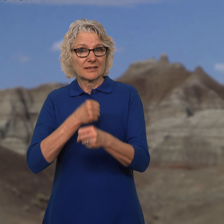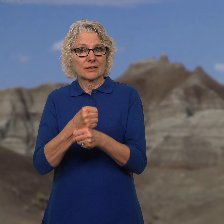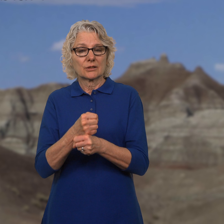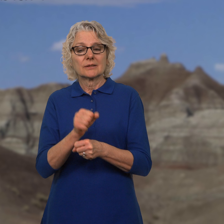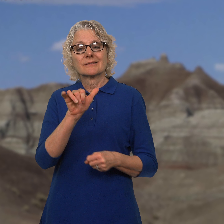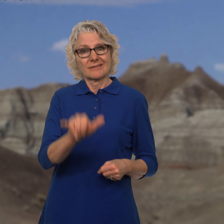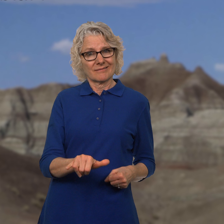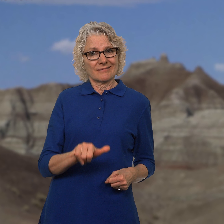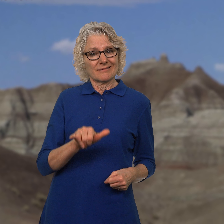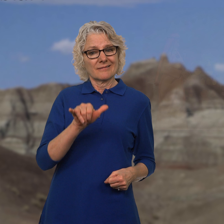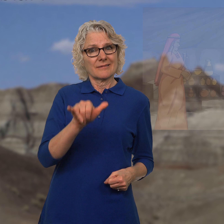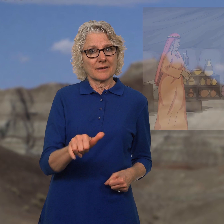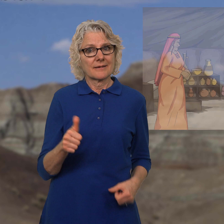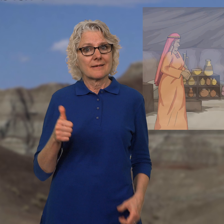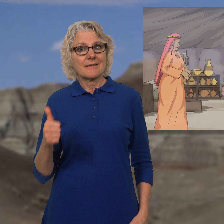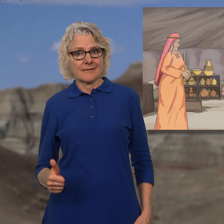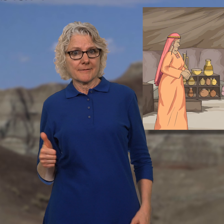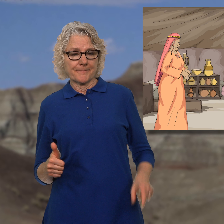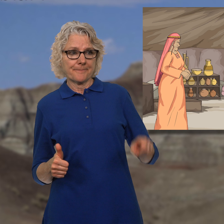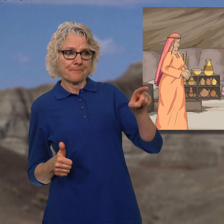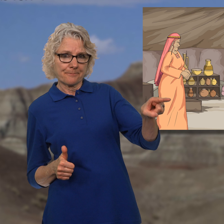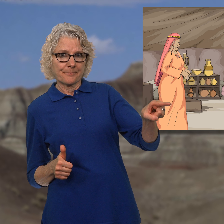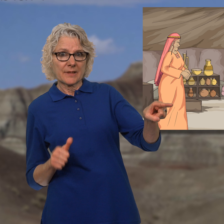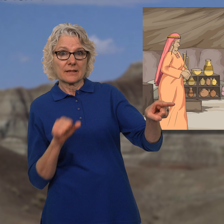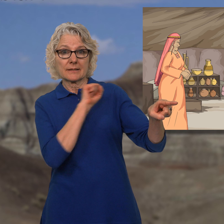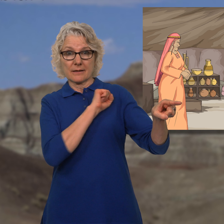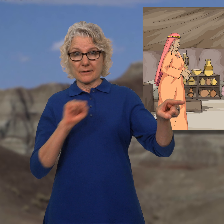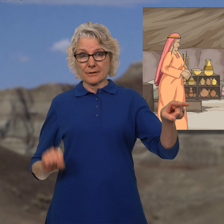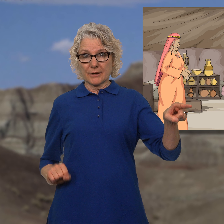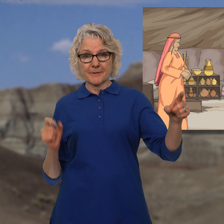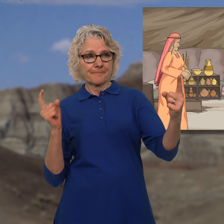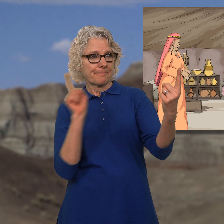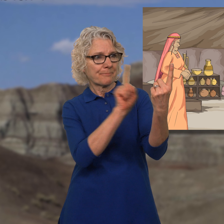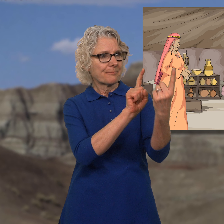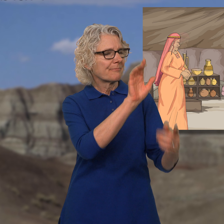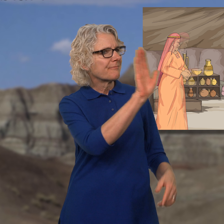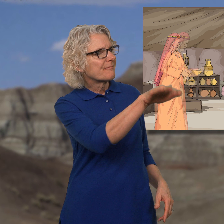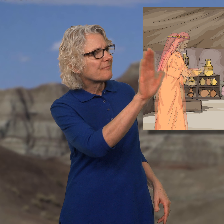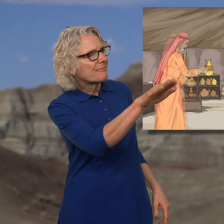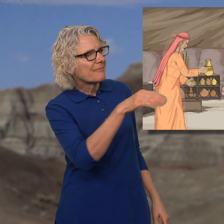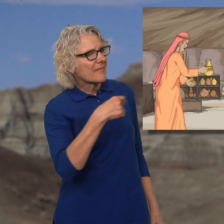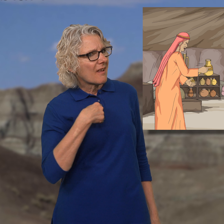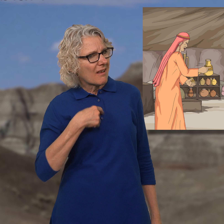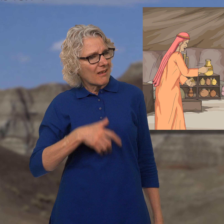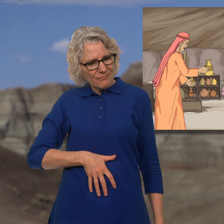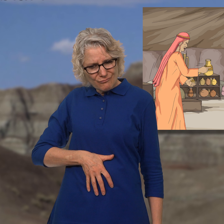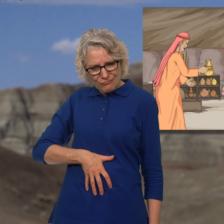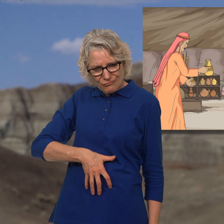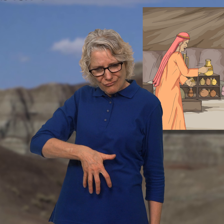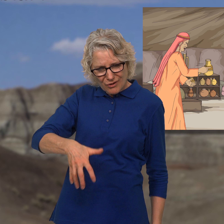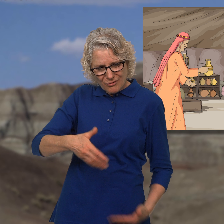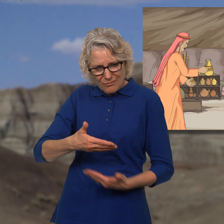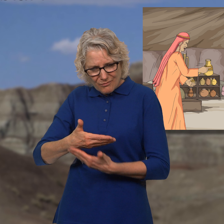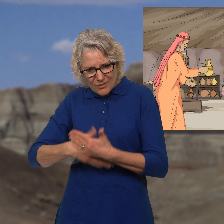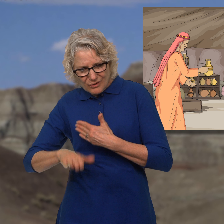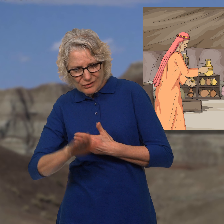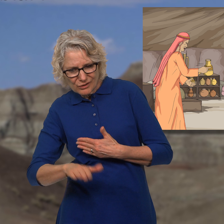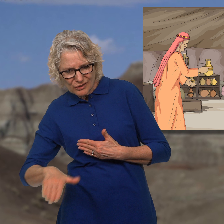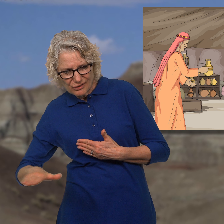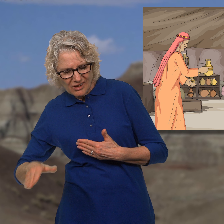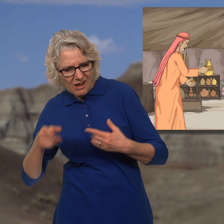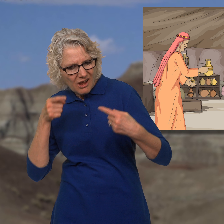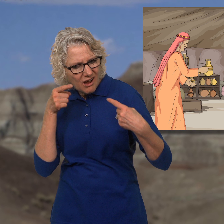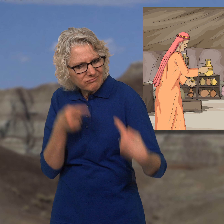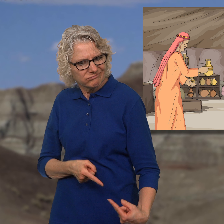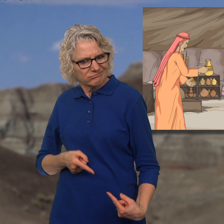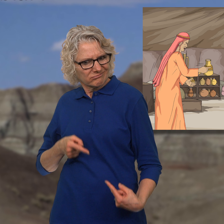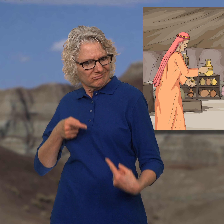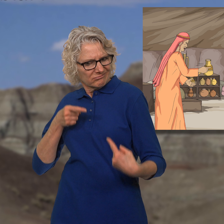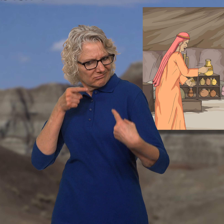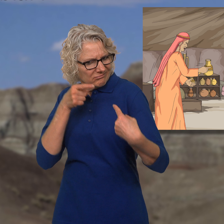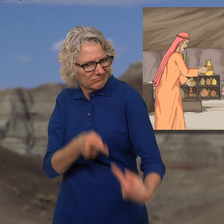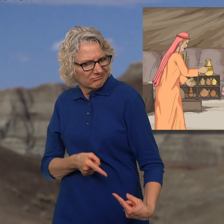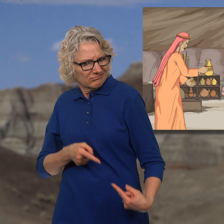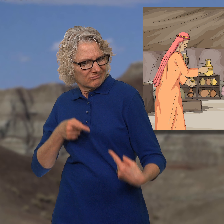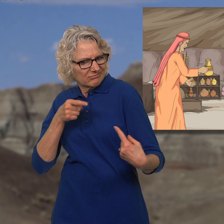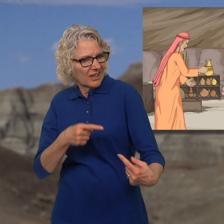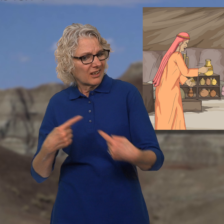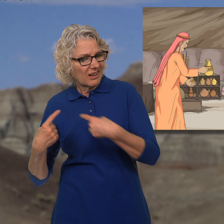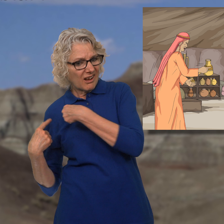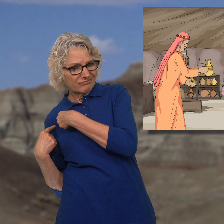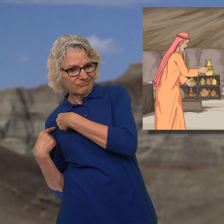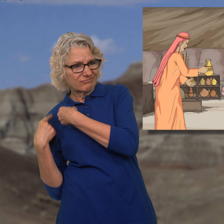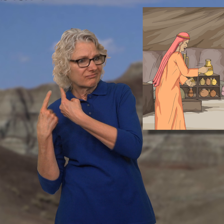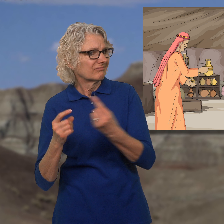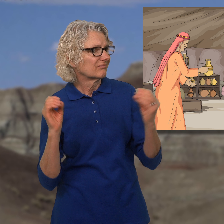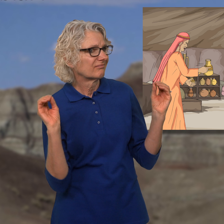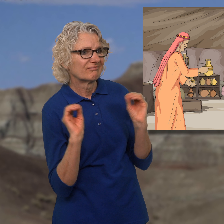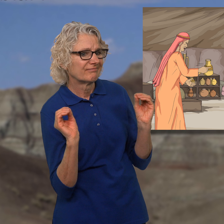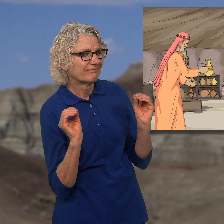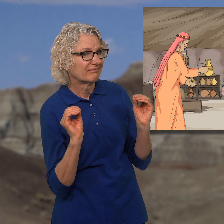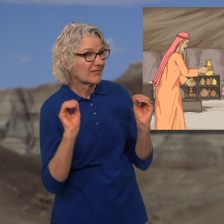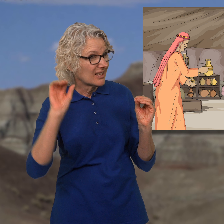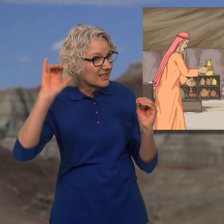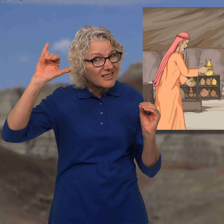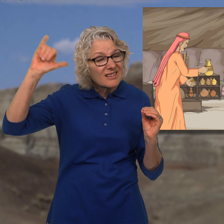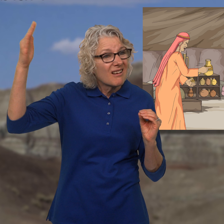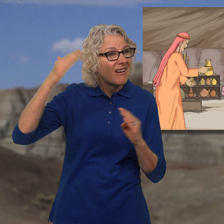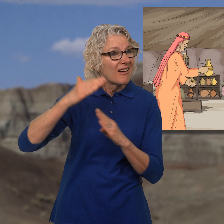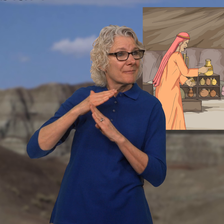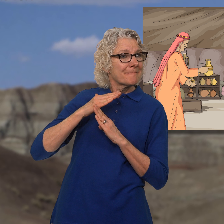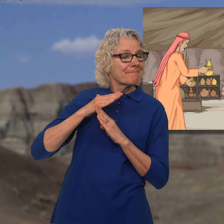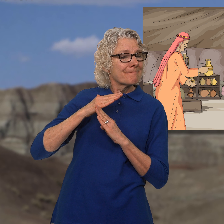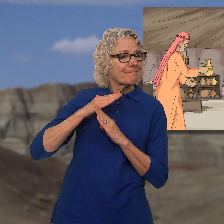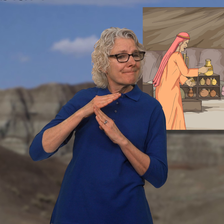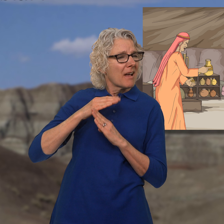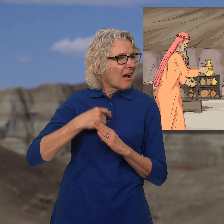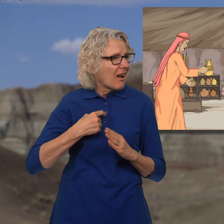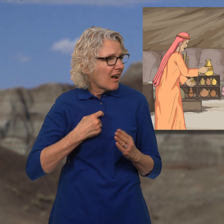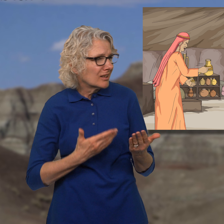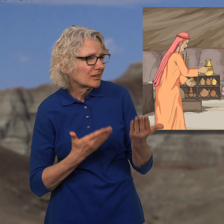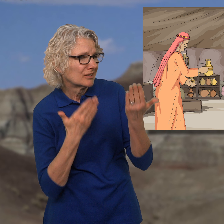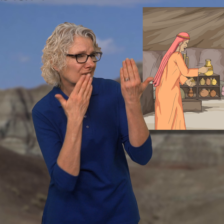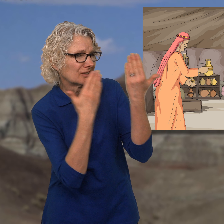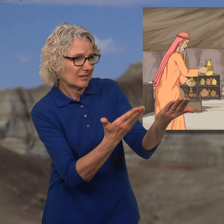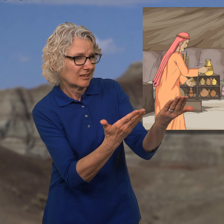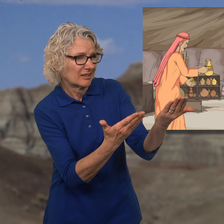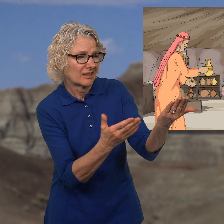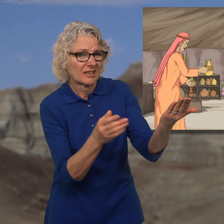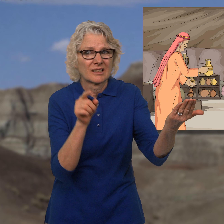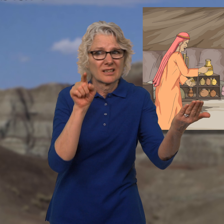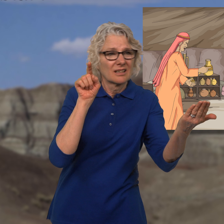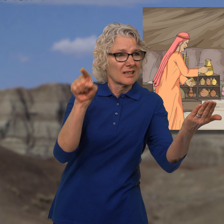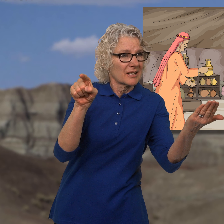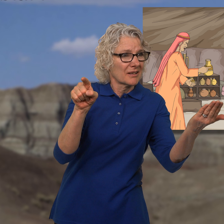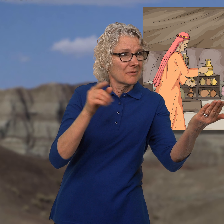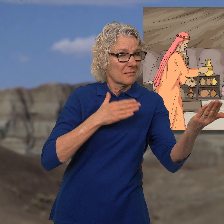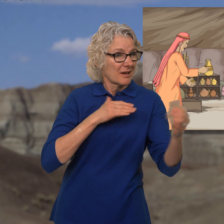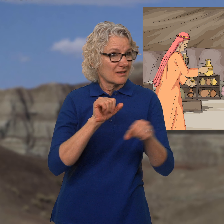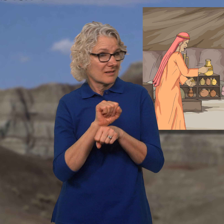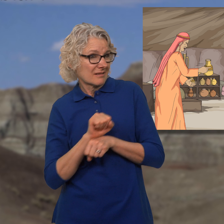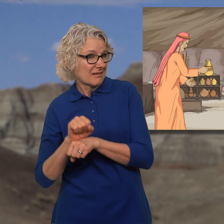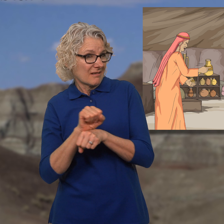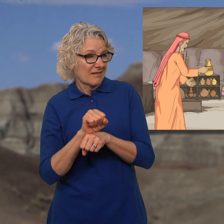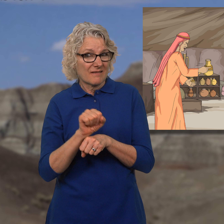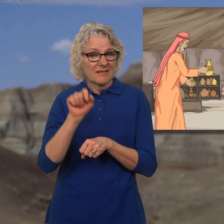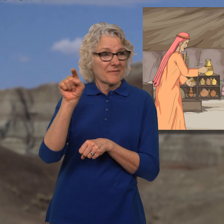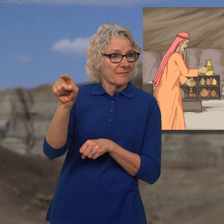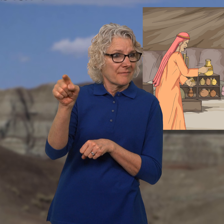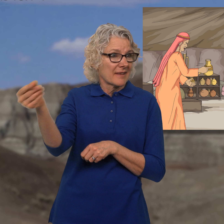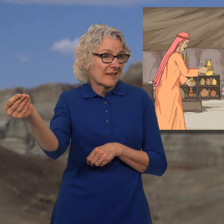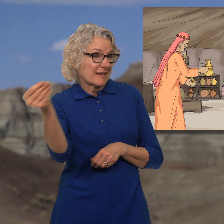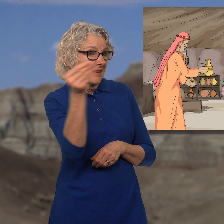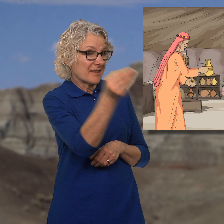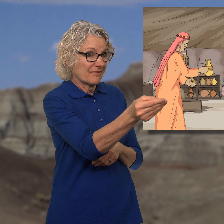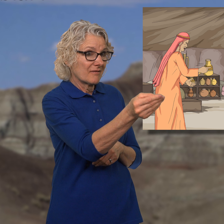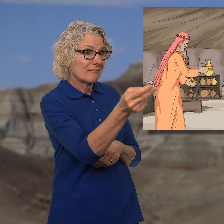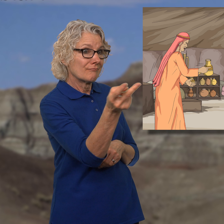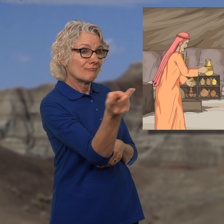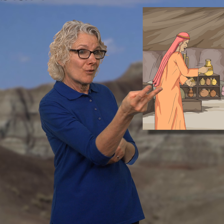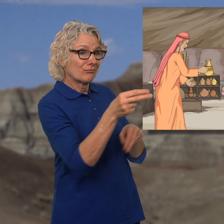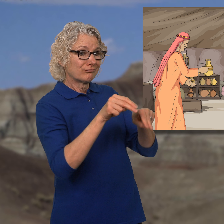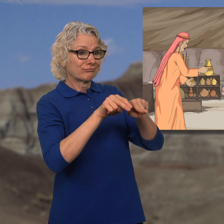So Sarai said to Abram, “Look now, the LORD has prevented me from bearing children.